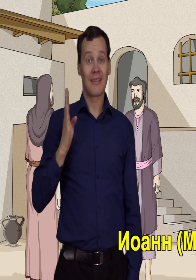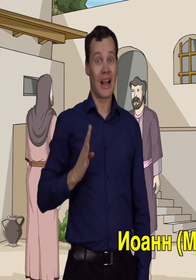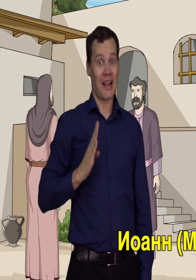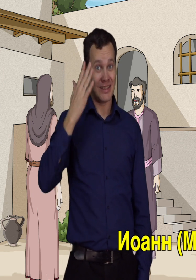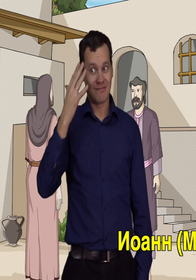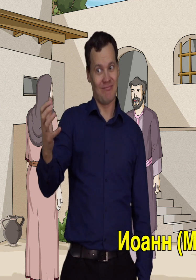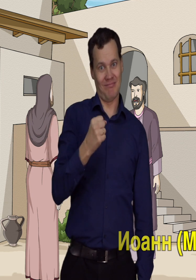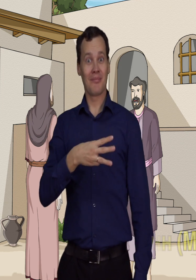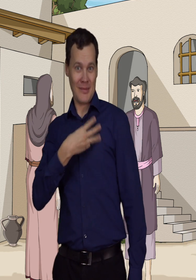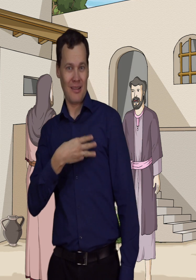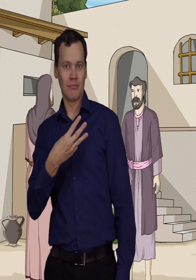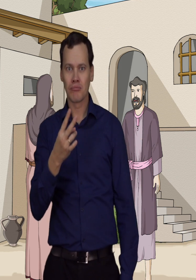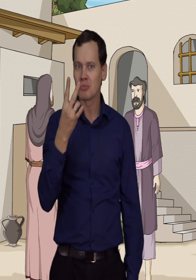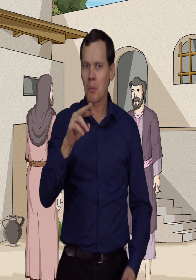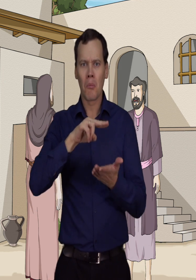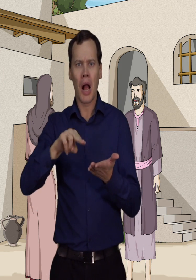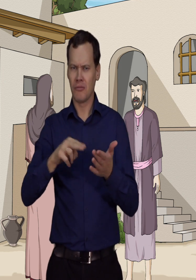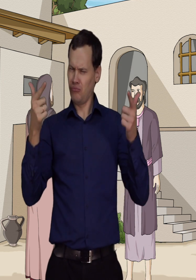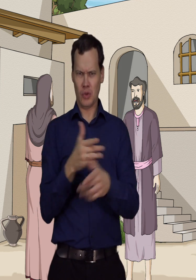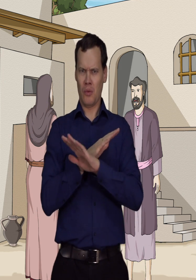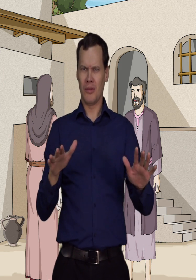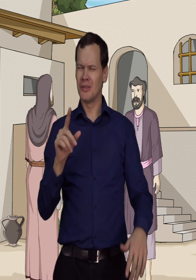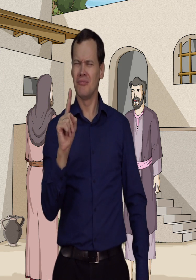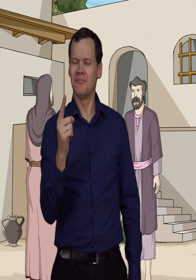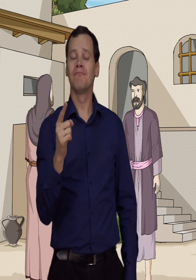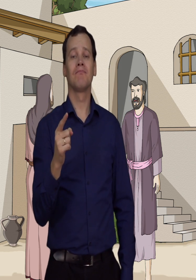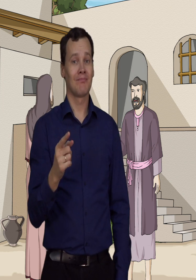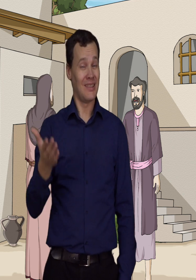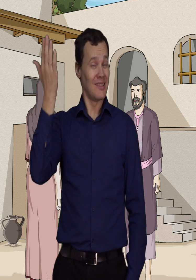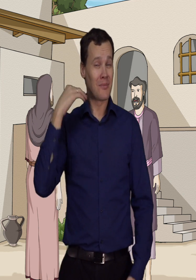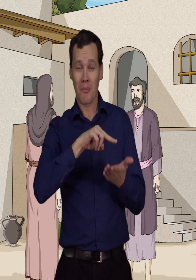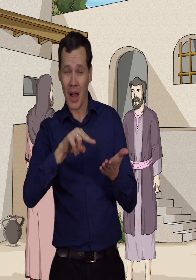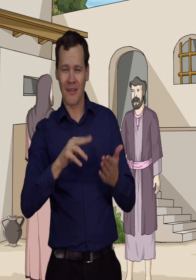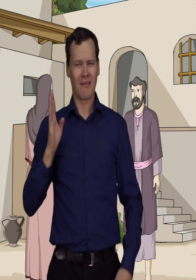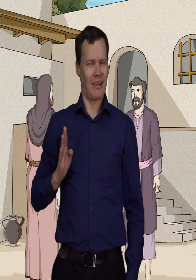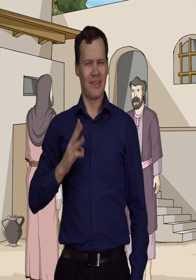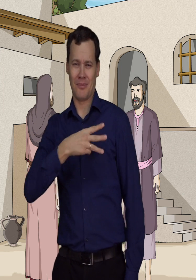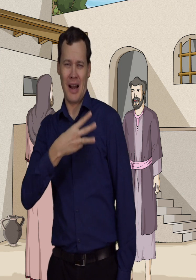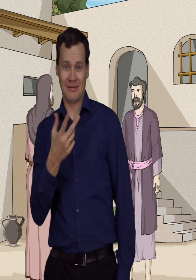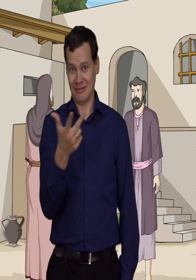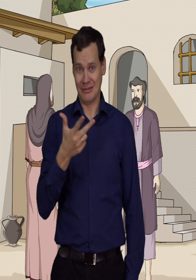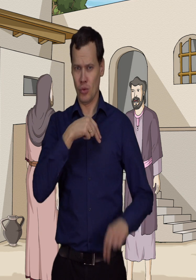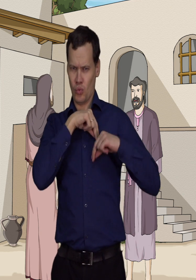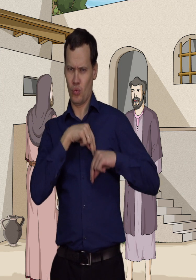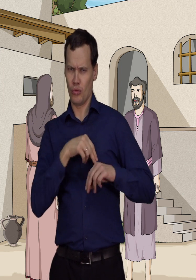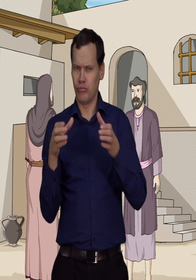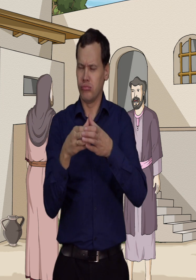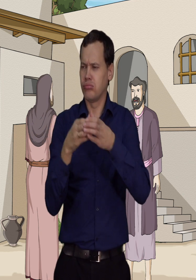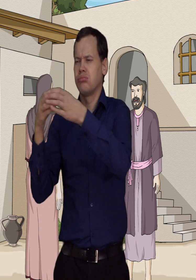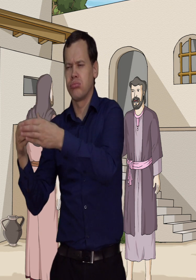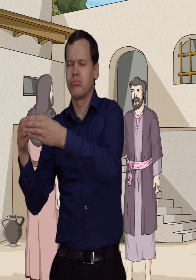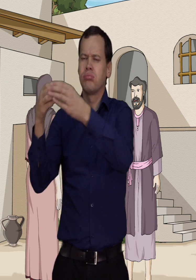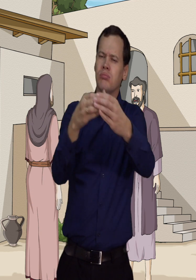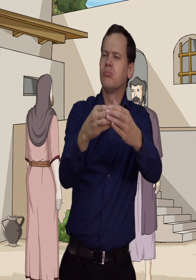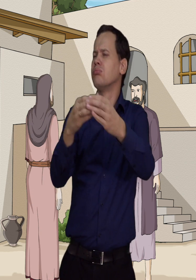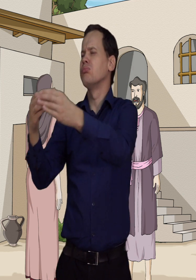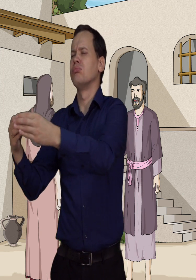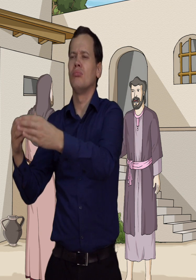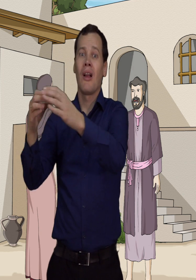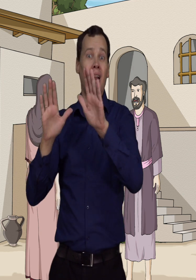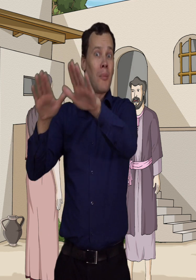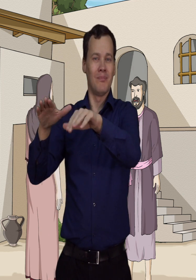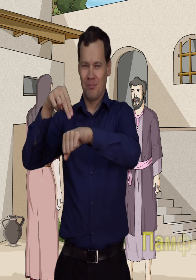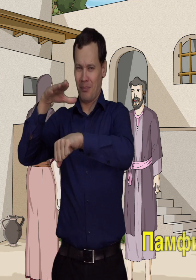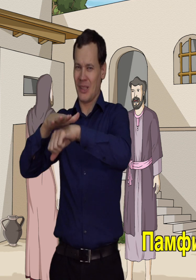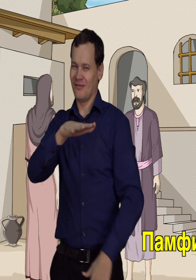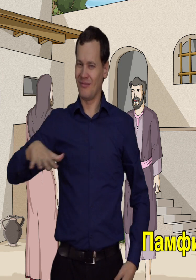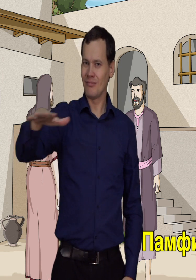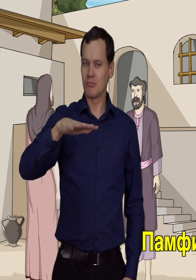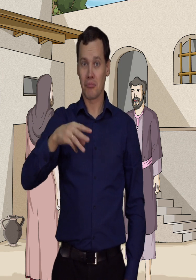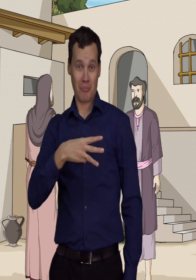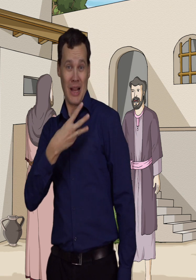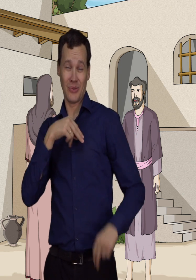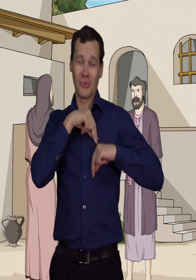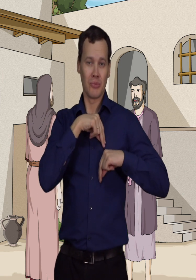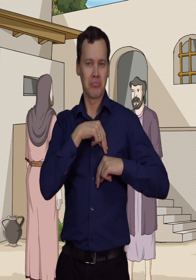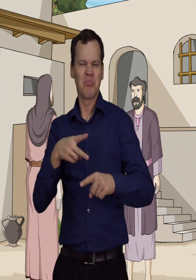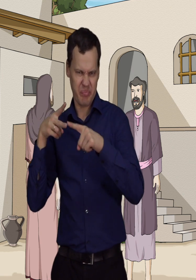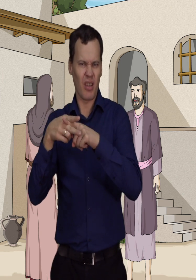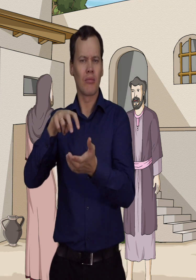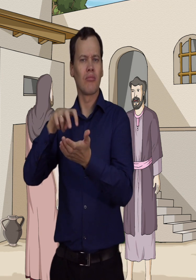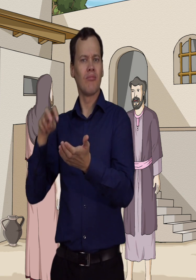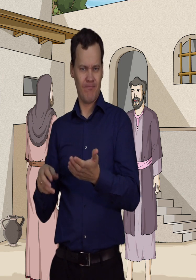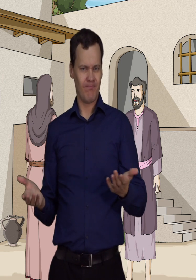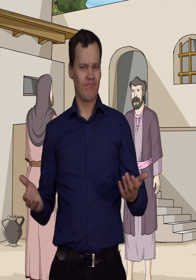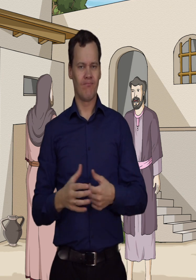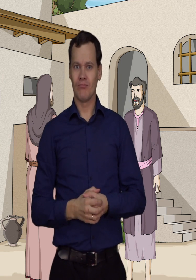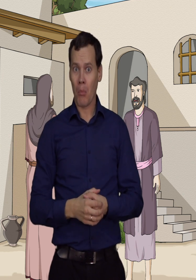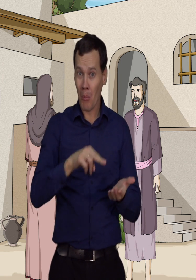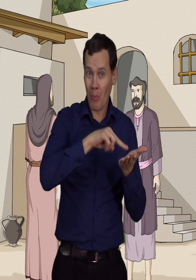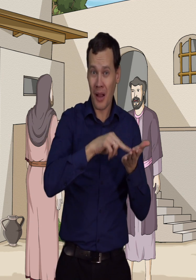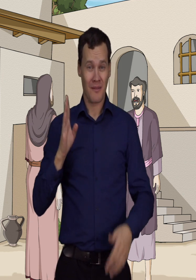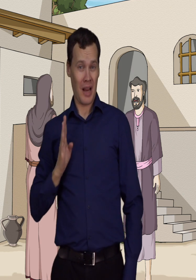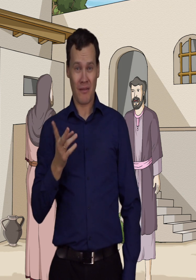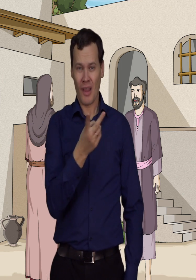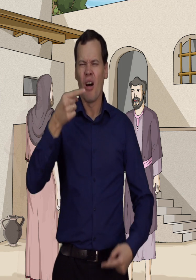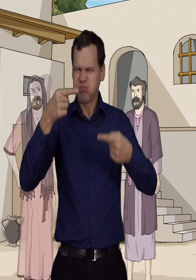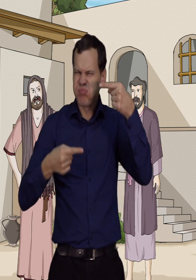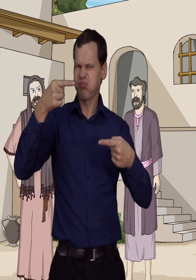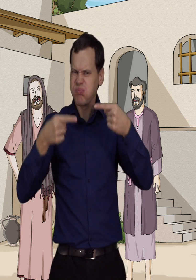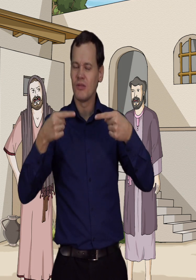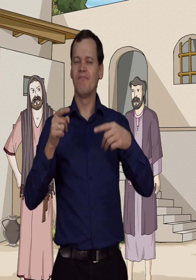But Paul thought it best not to take him, because he had deserted them in Pamphylia and had not accompanied them in the work.